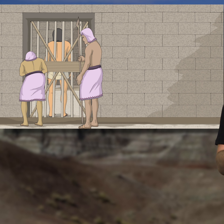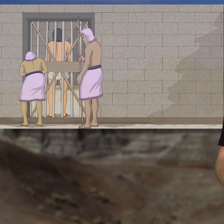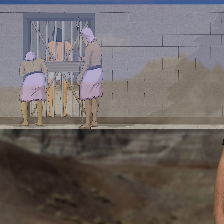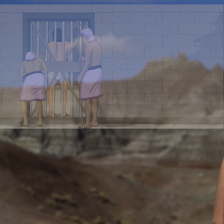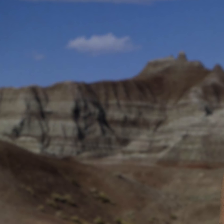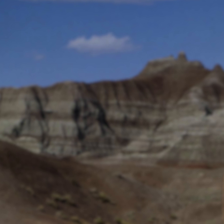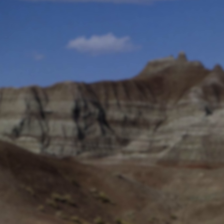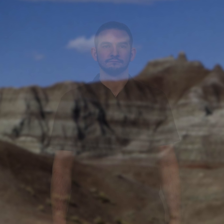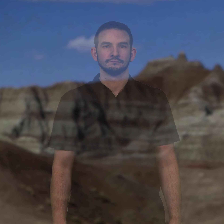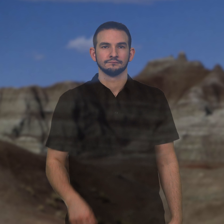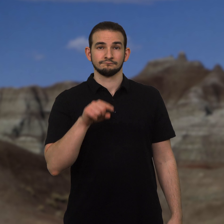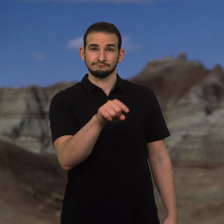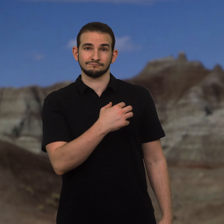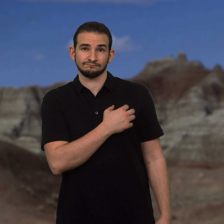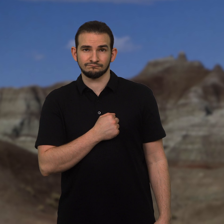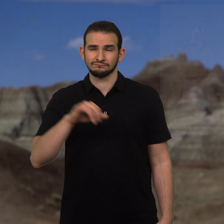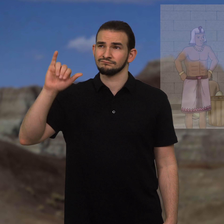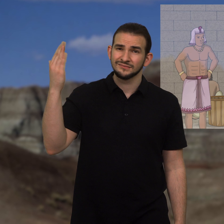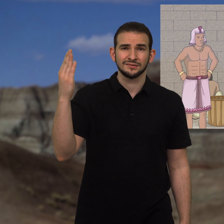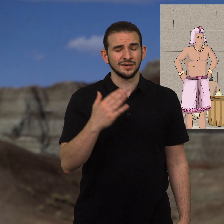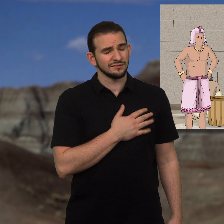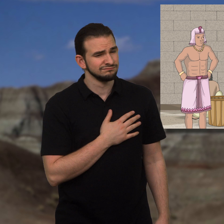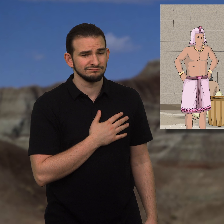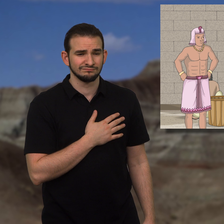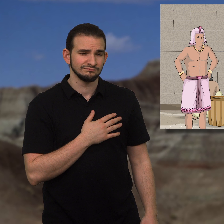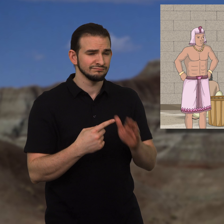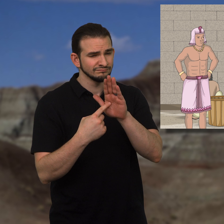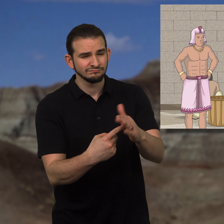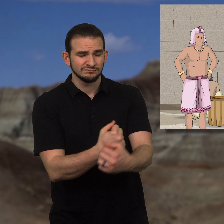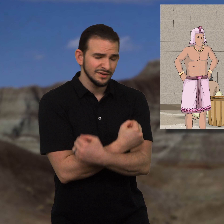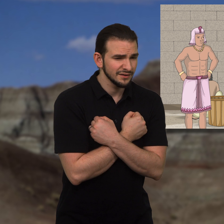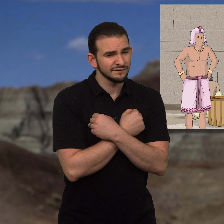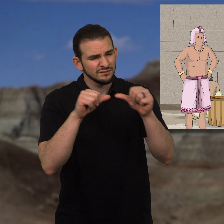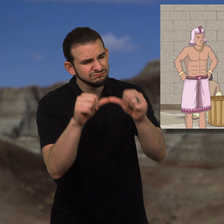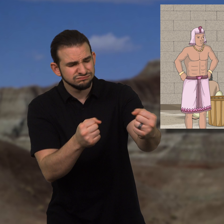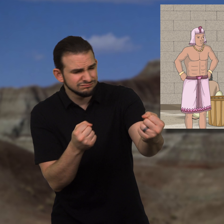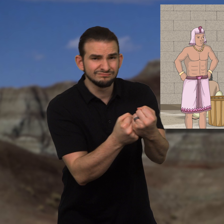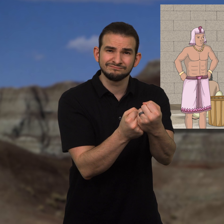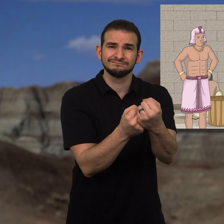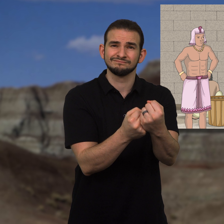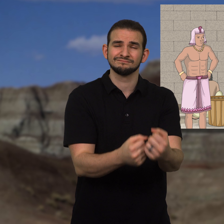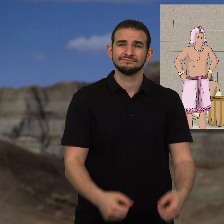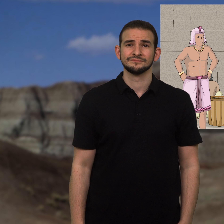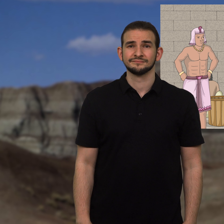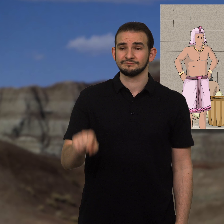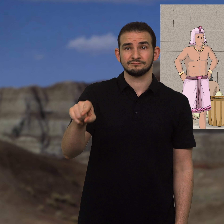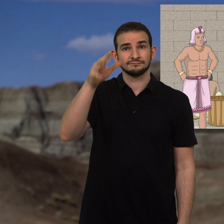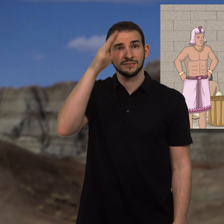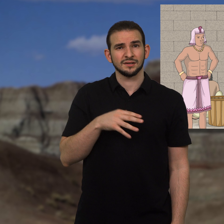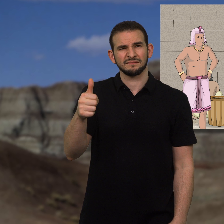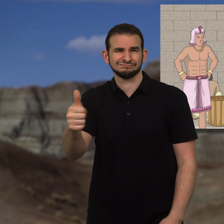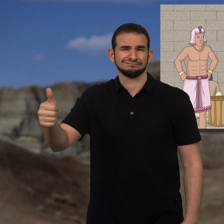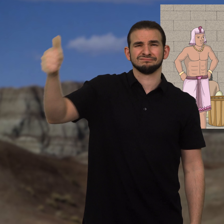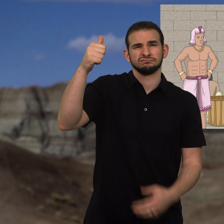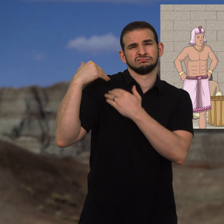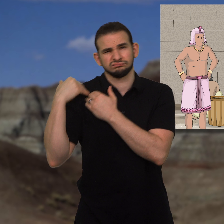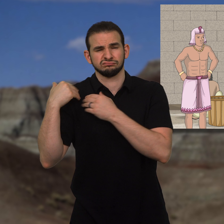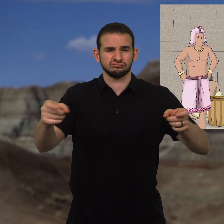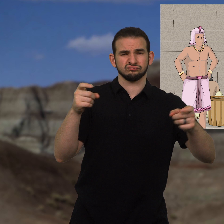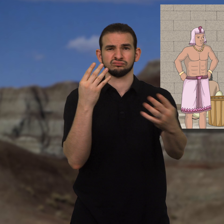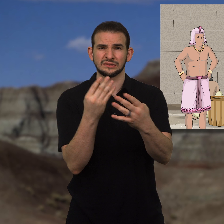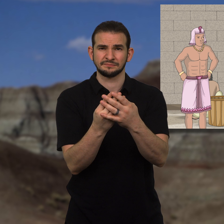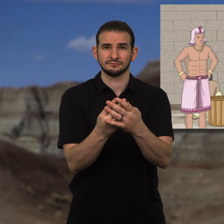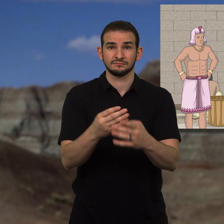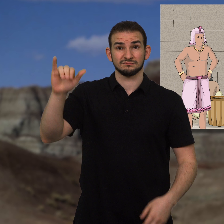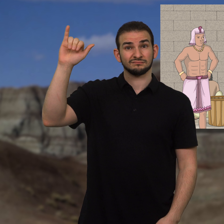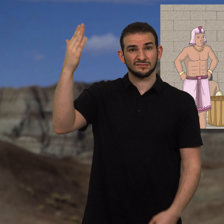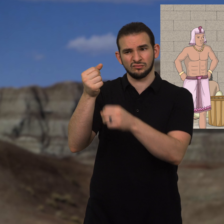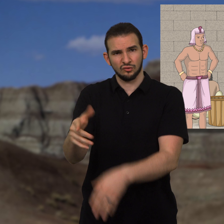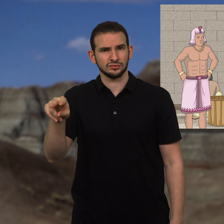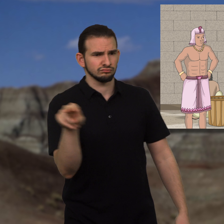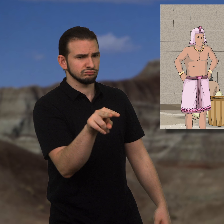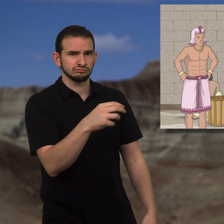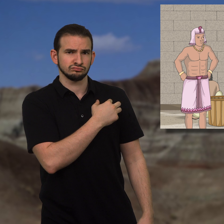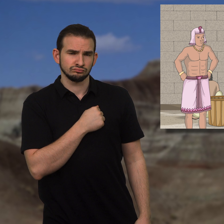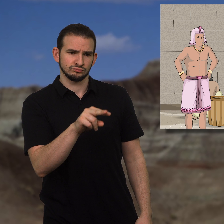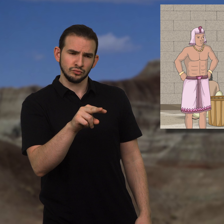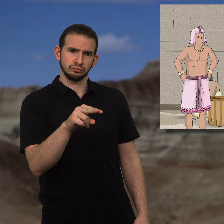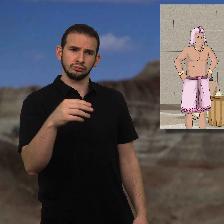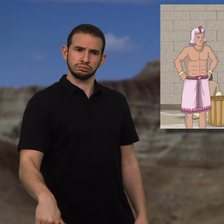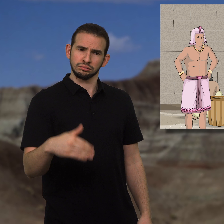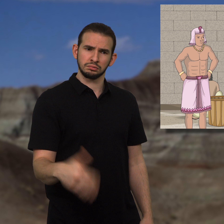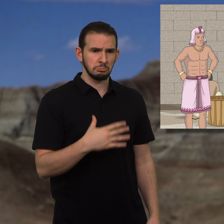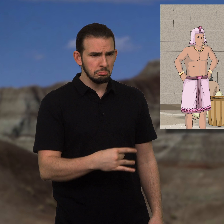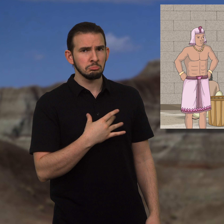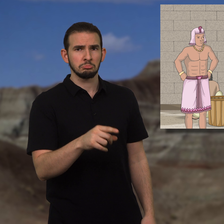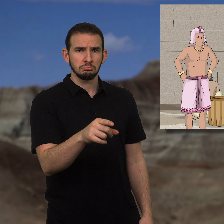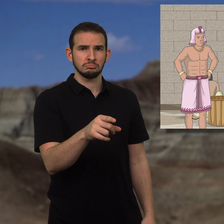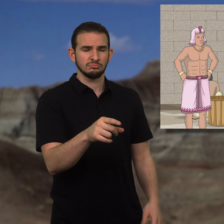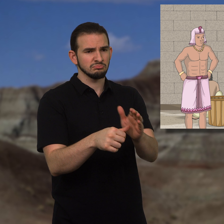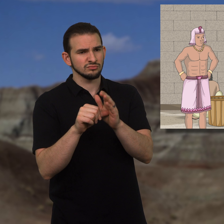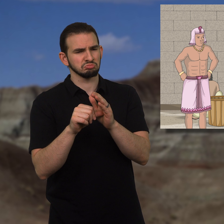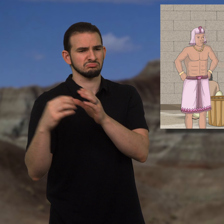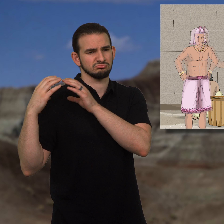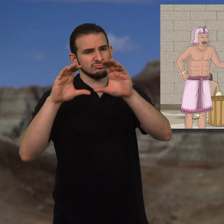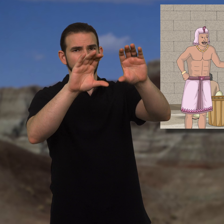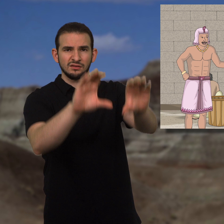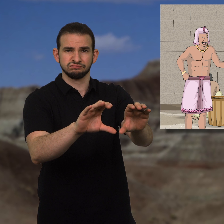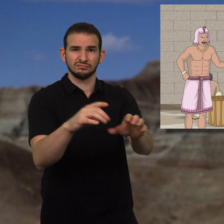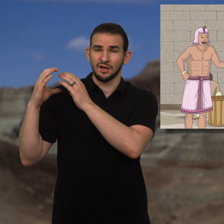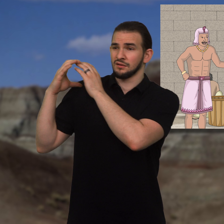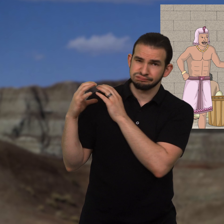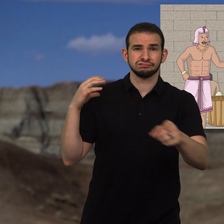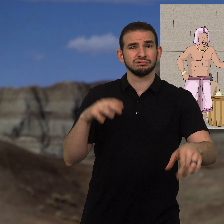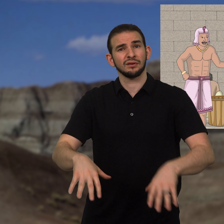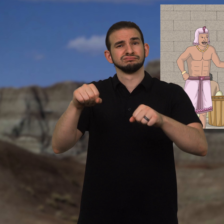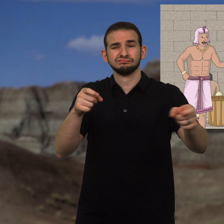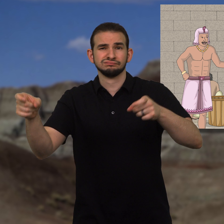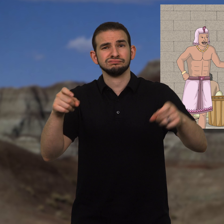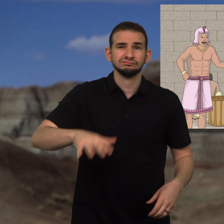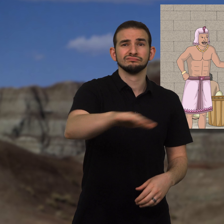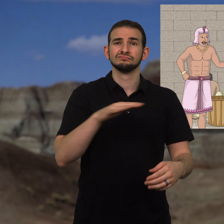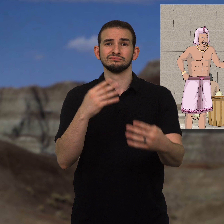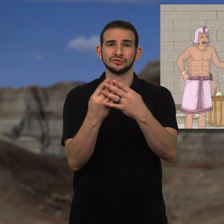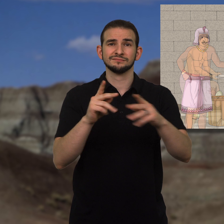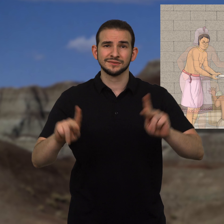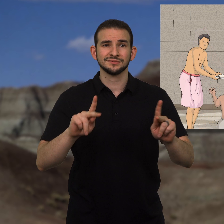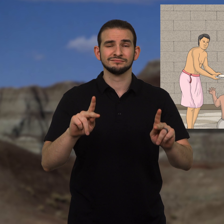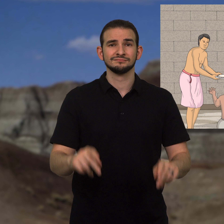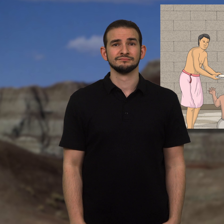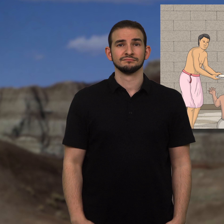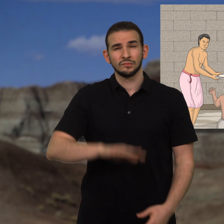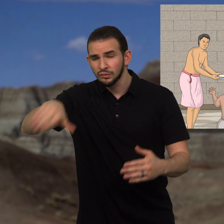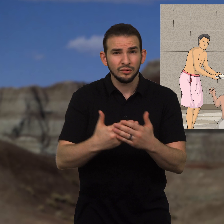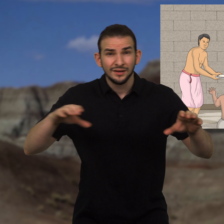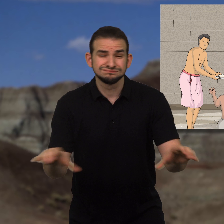the LORD was with him and extended kindness to him, granting him favor in the eyes of the prison warden.